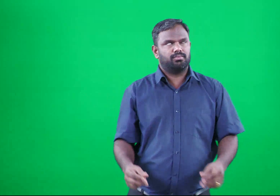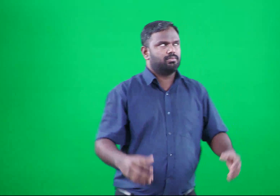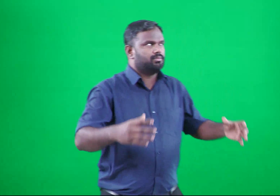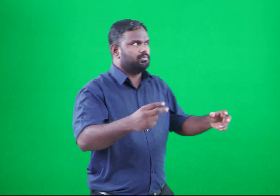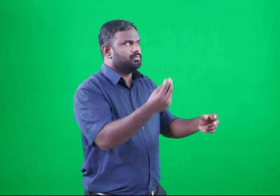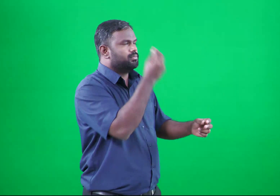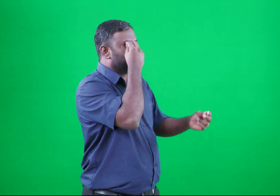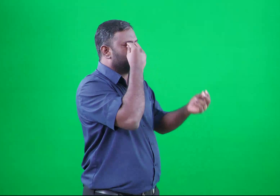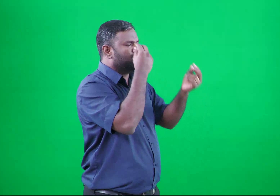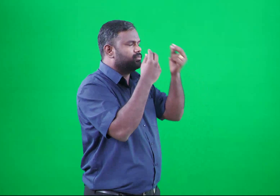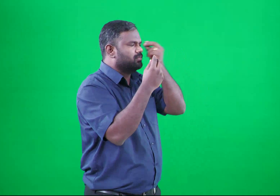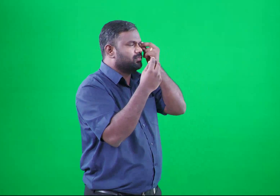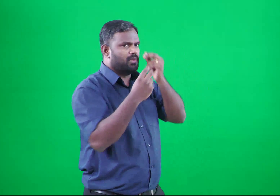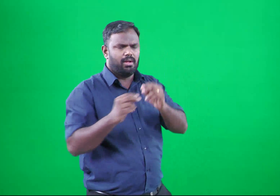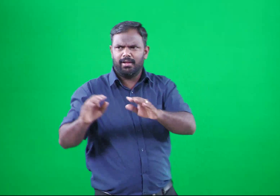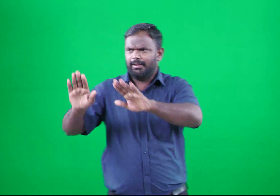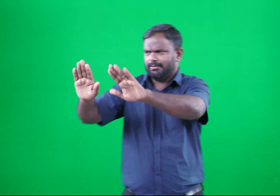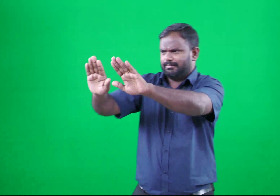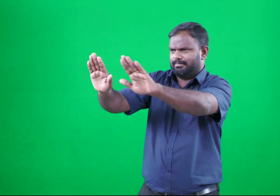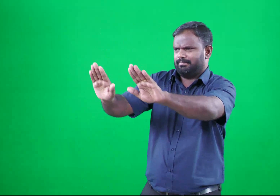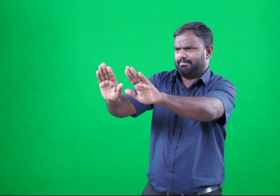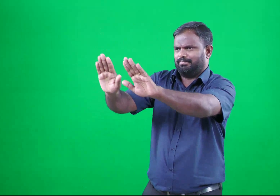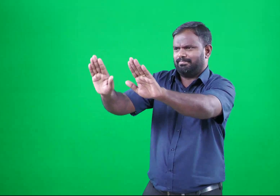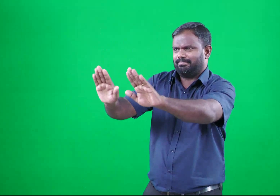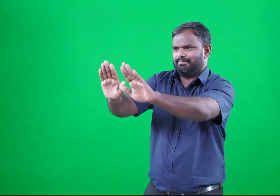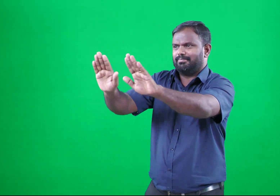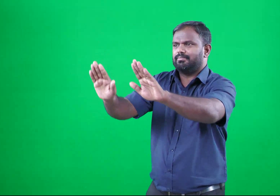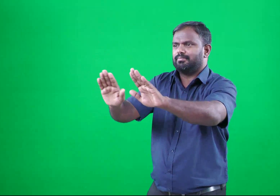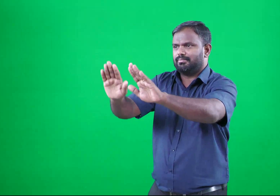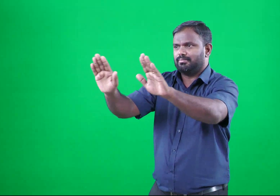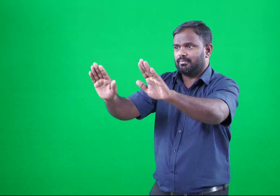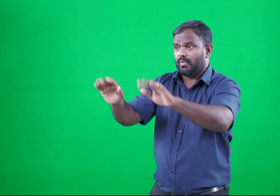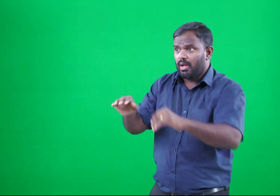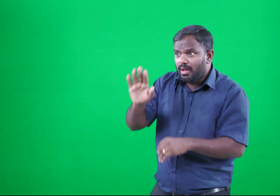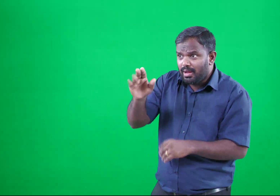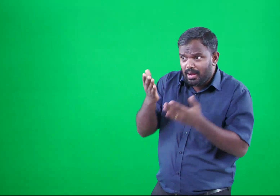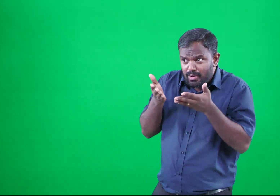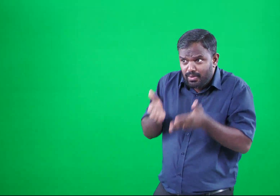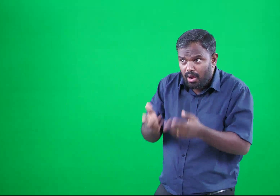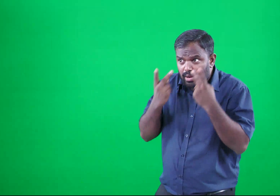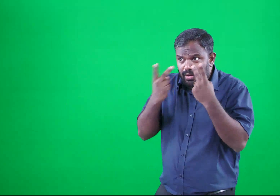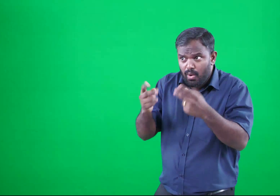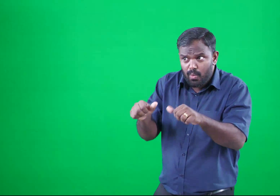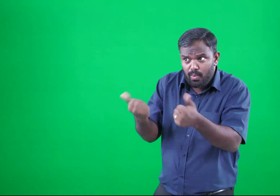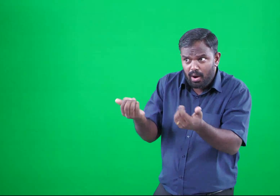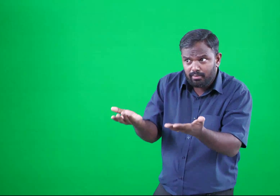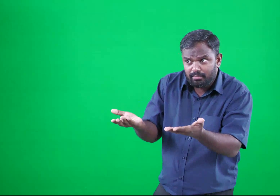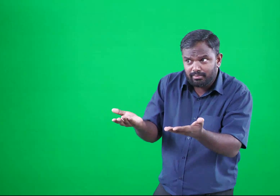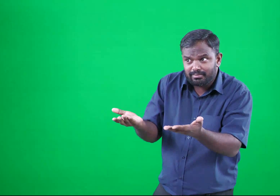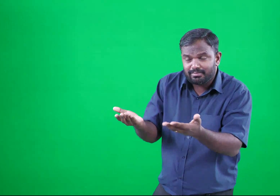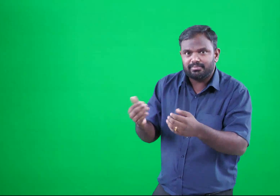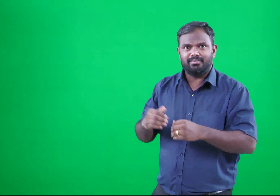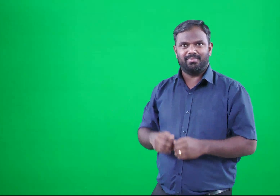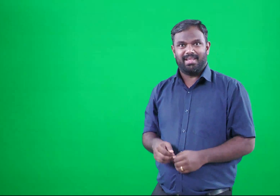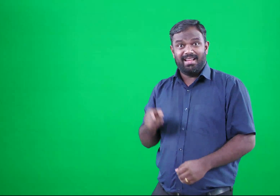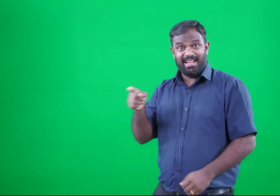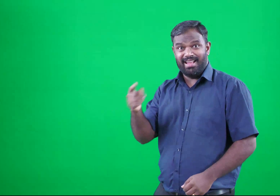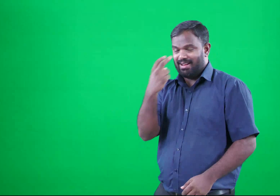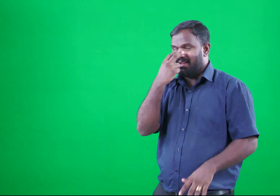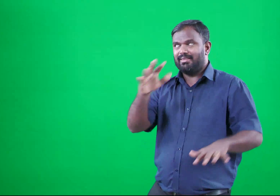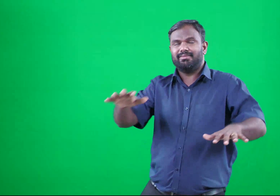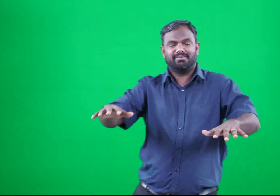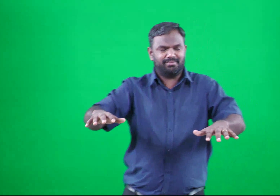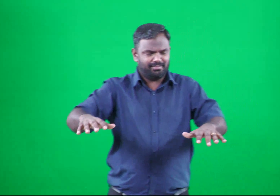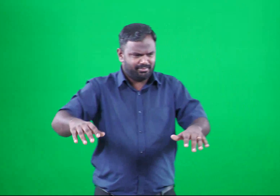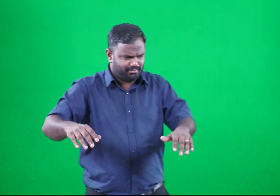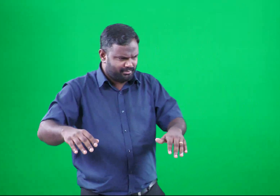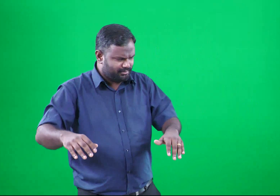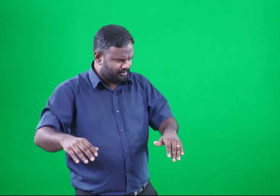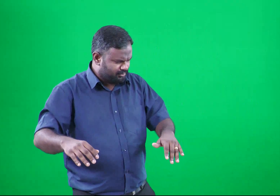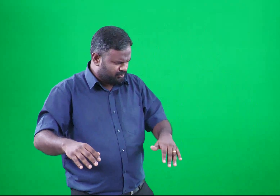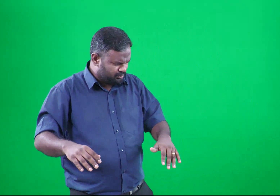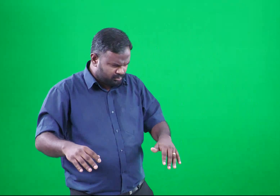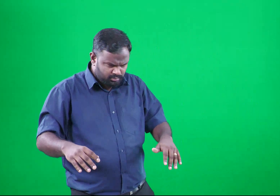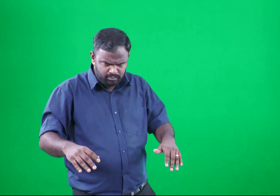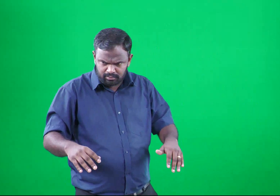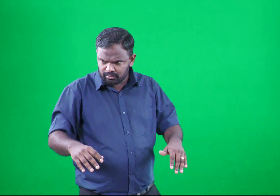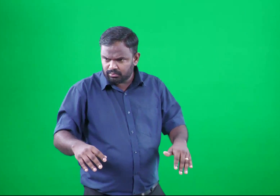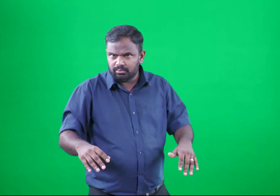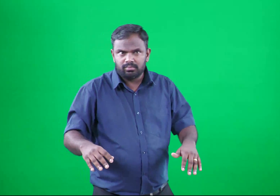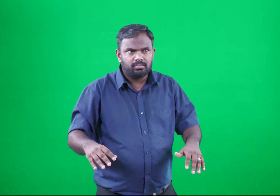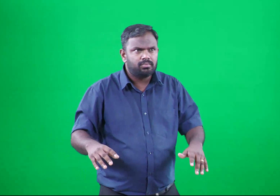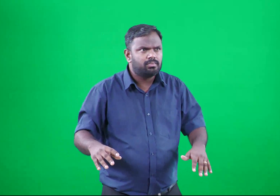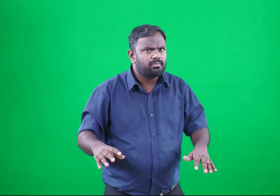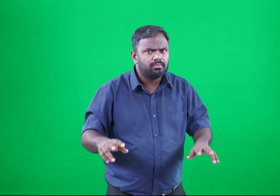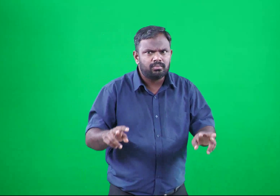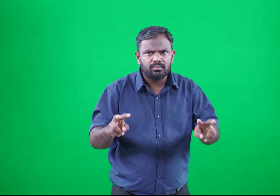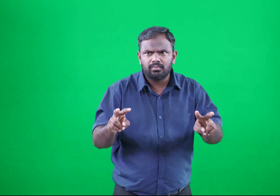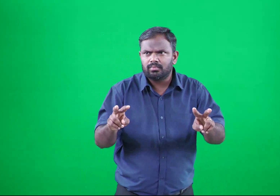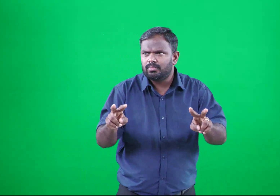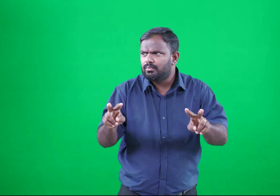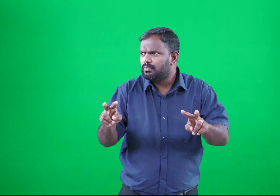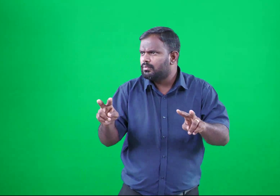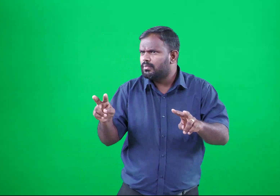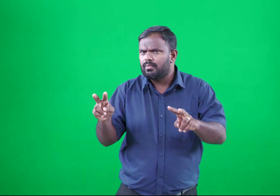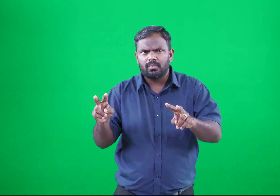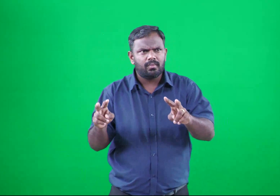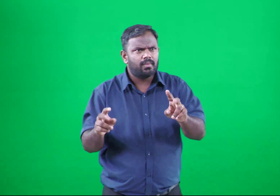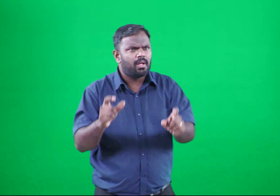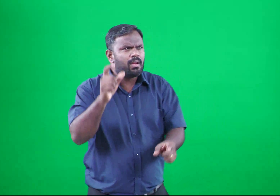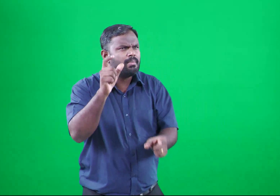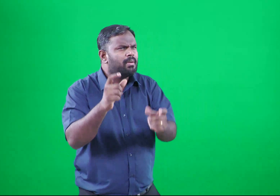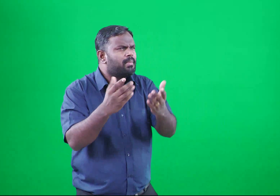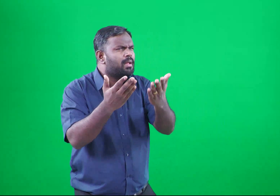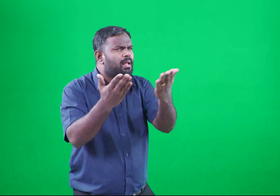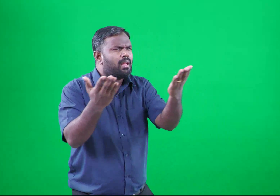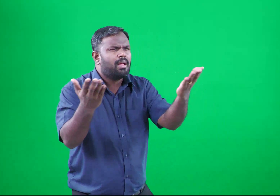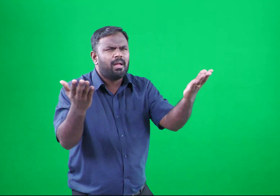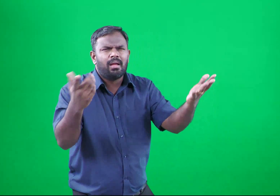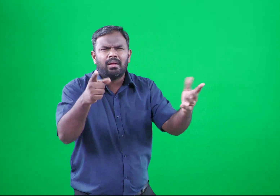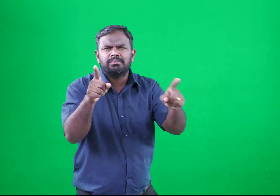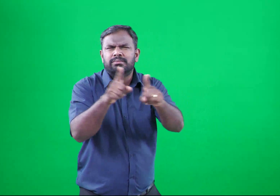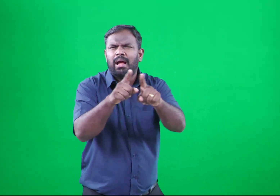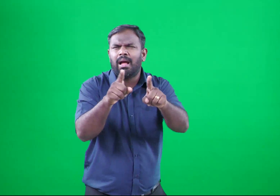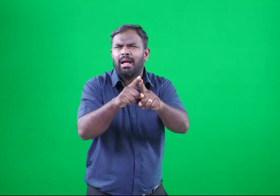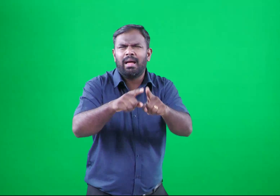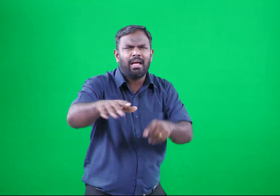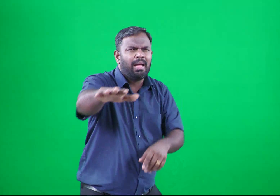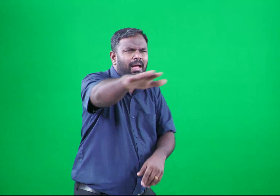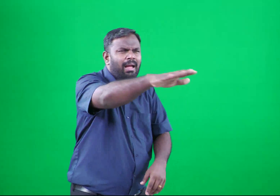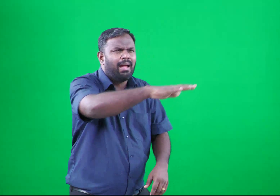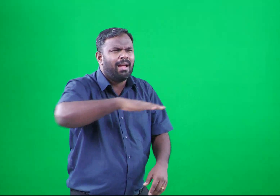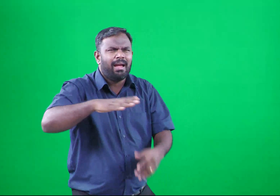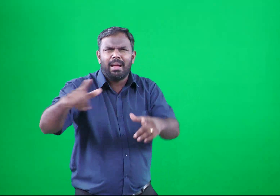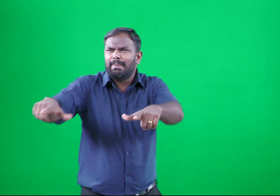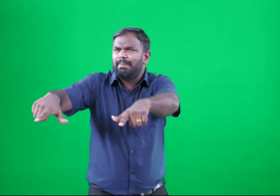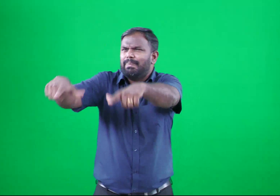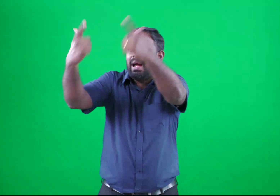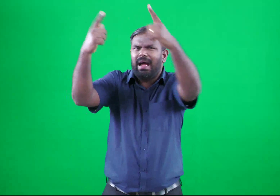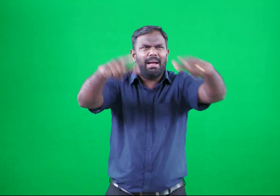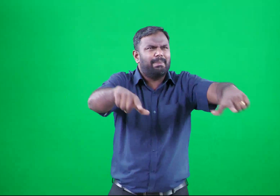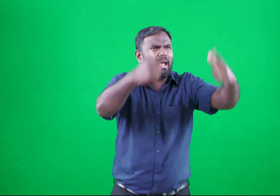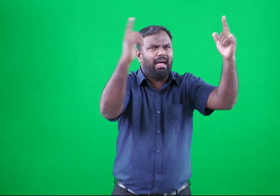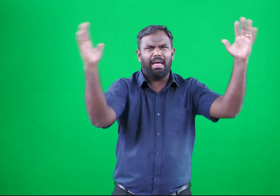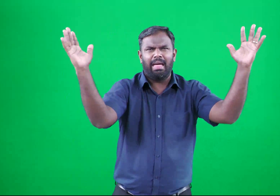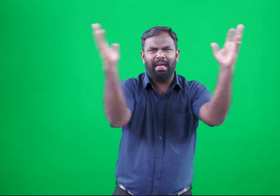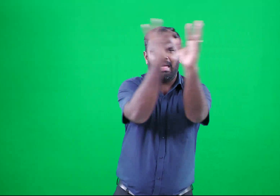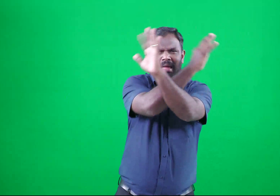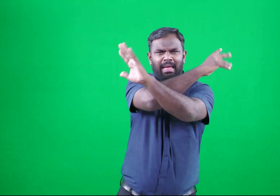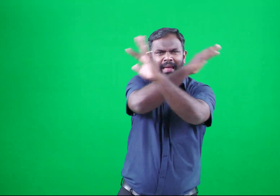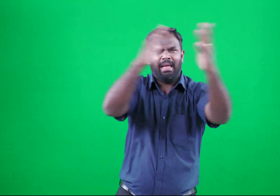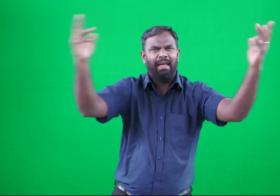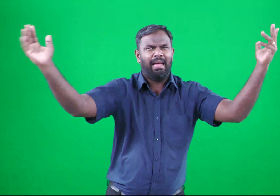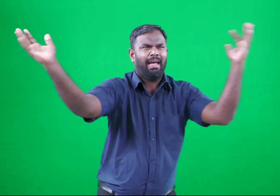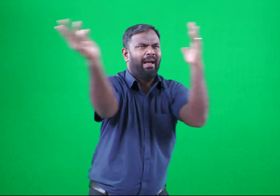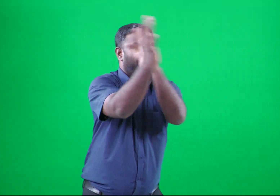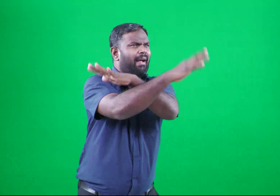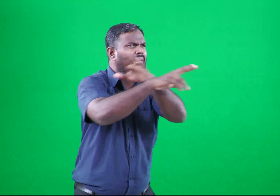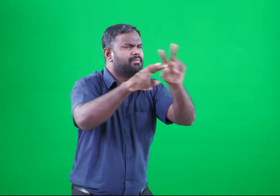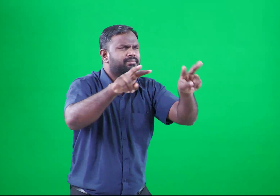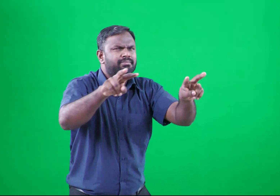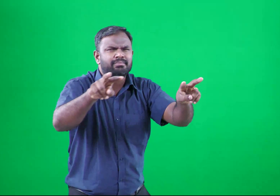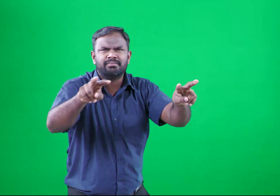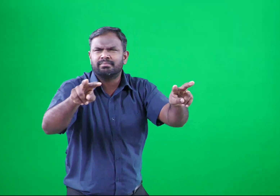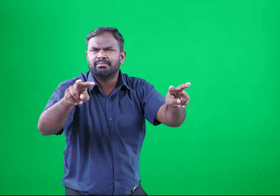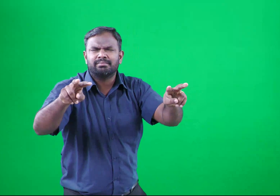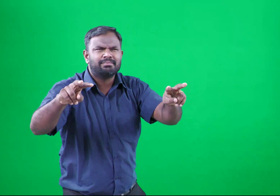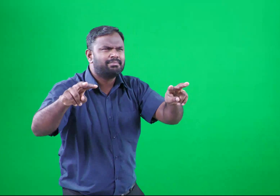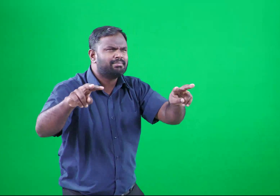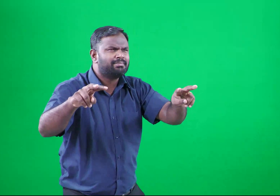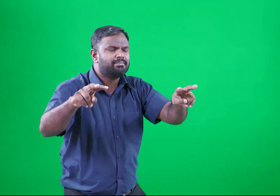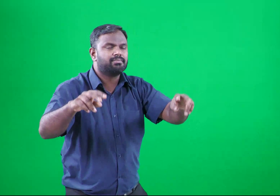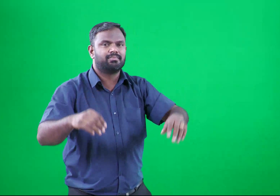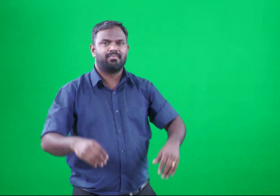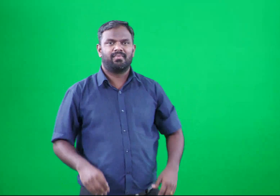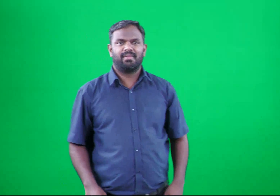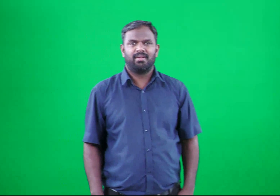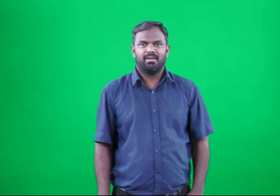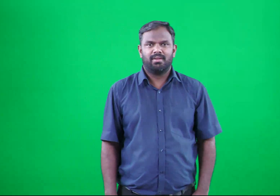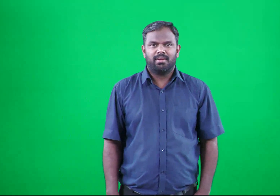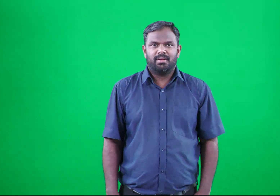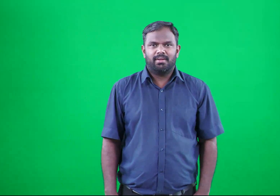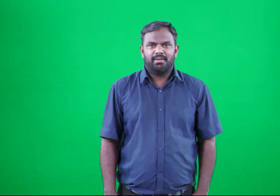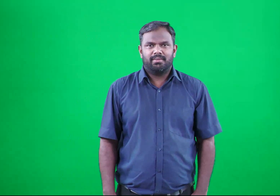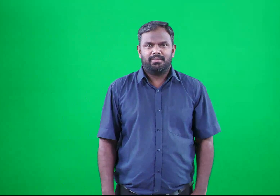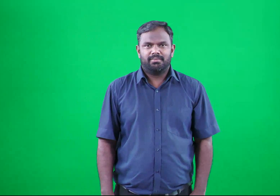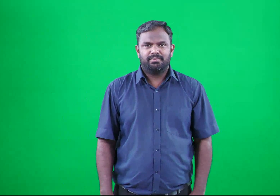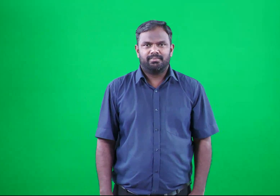He asked. The man looked up and said, "I can see the people, but they look like trees walking around."